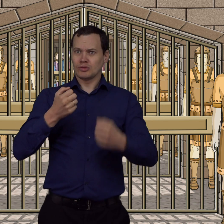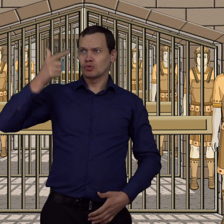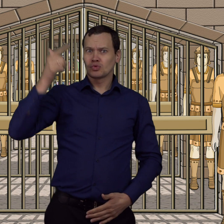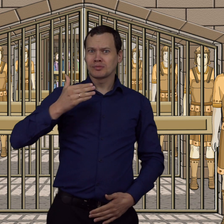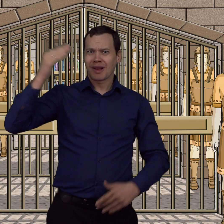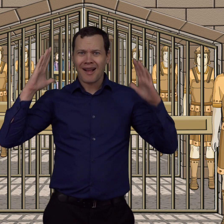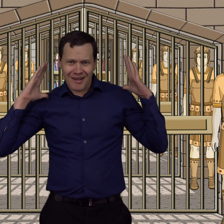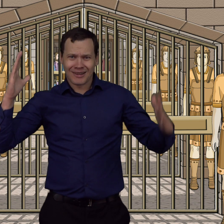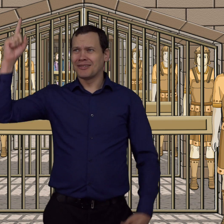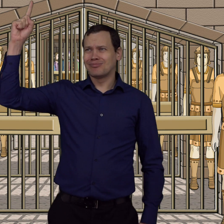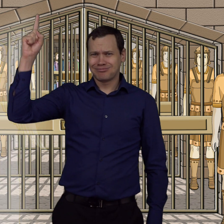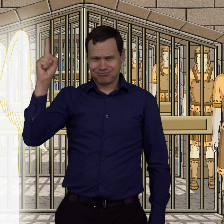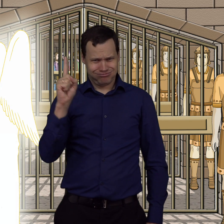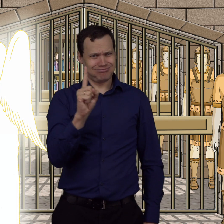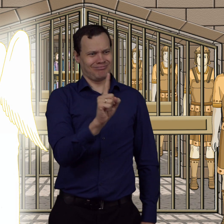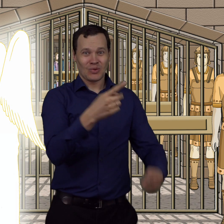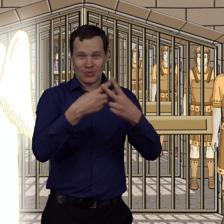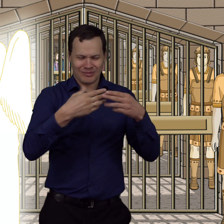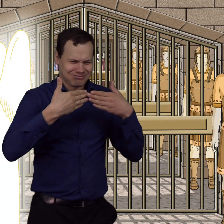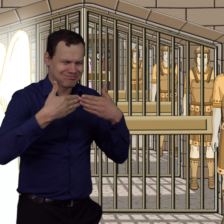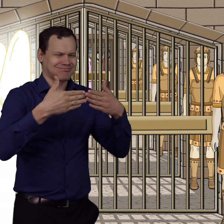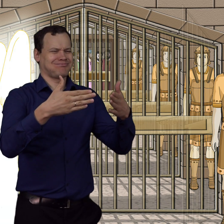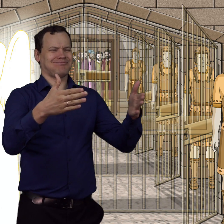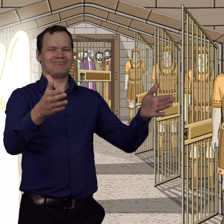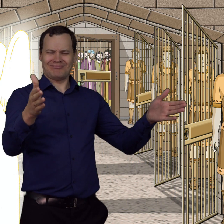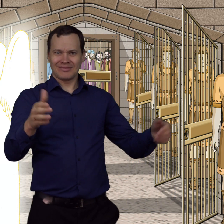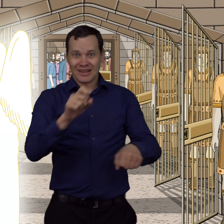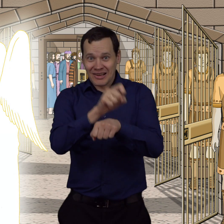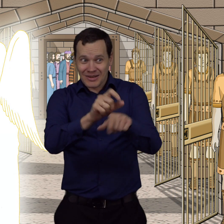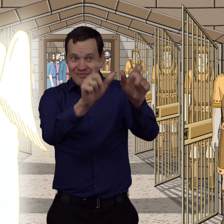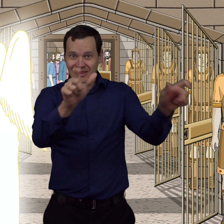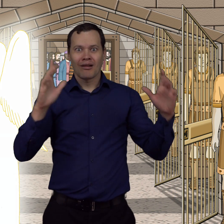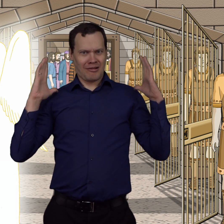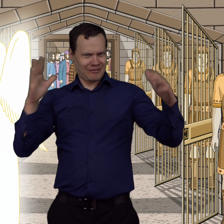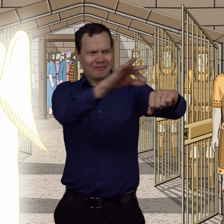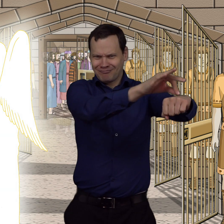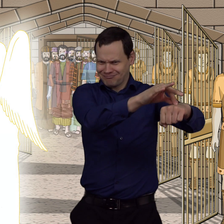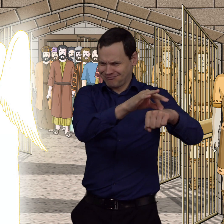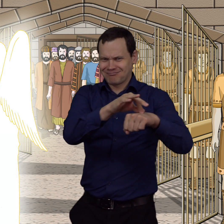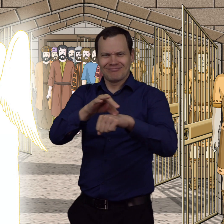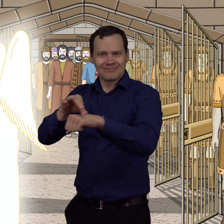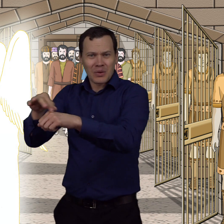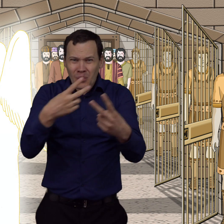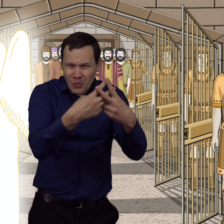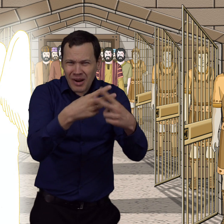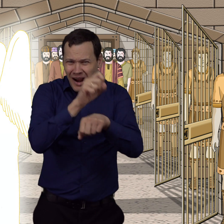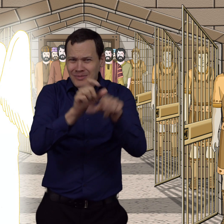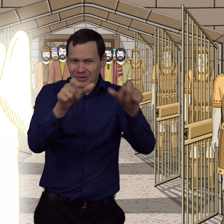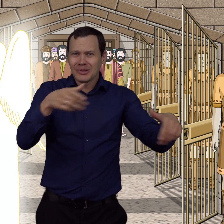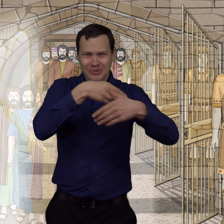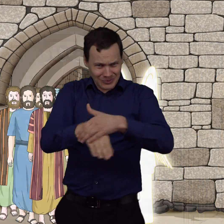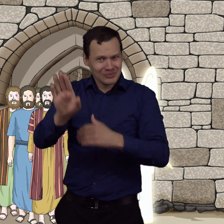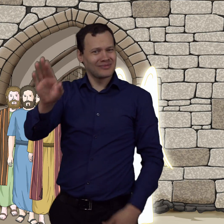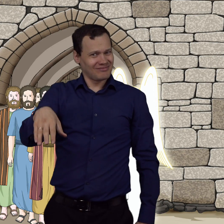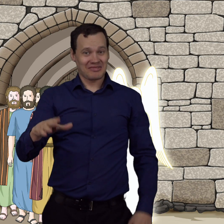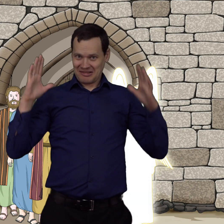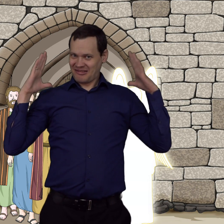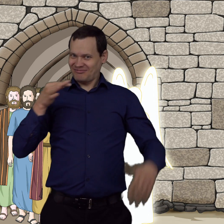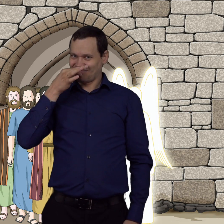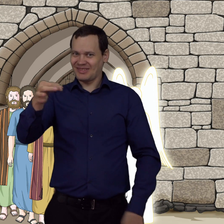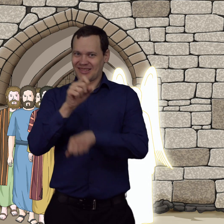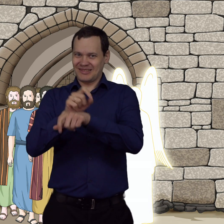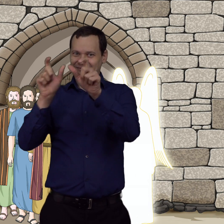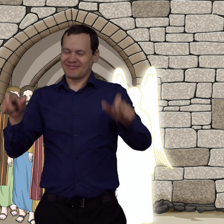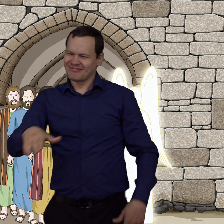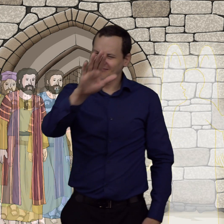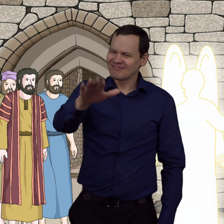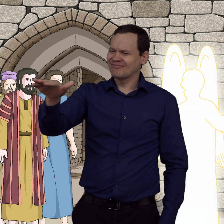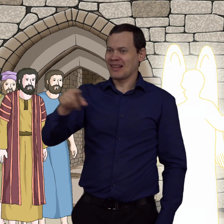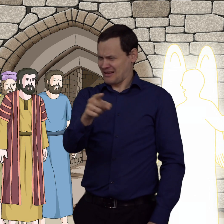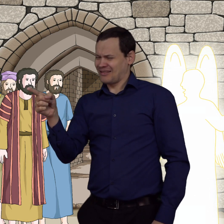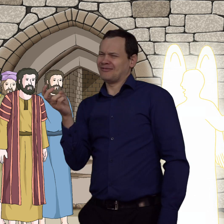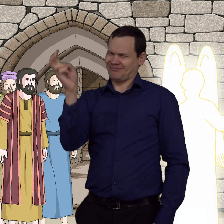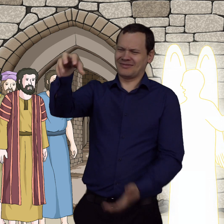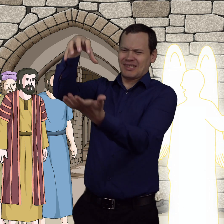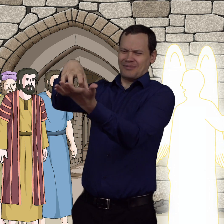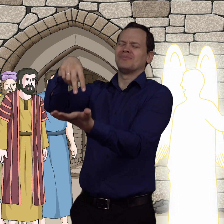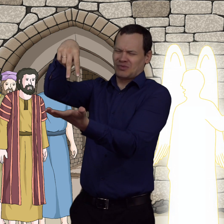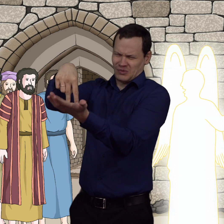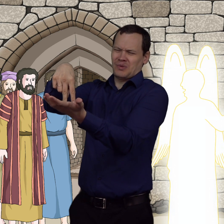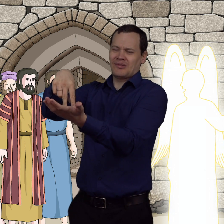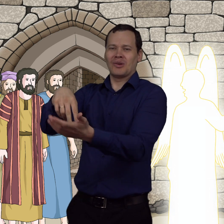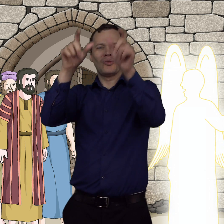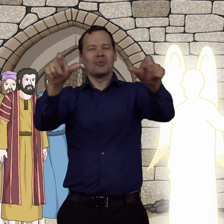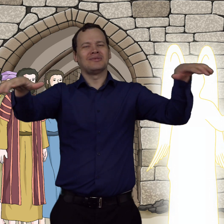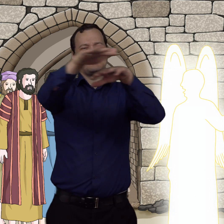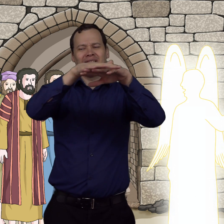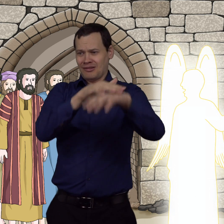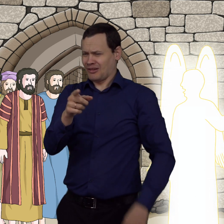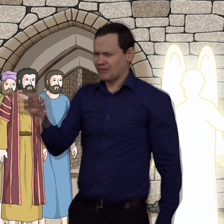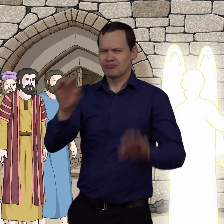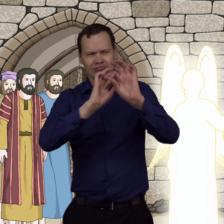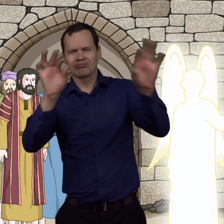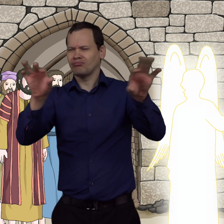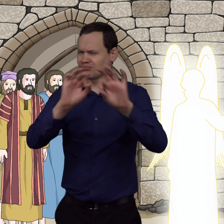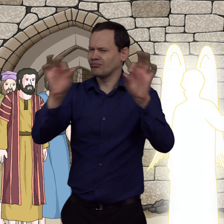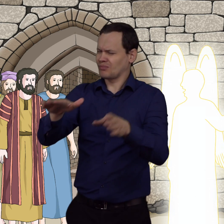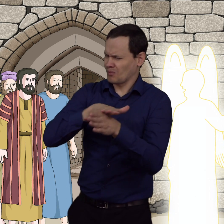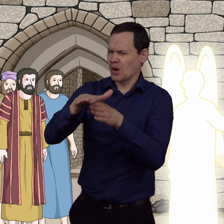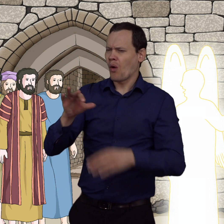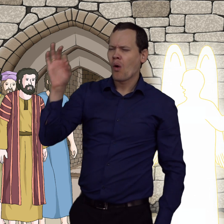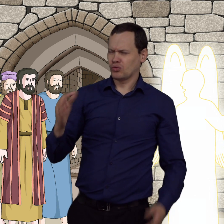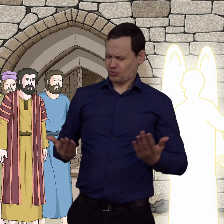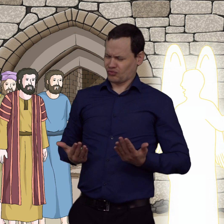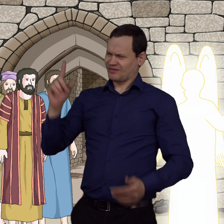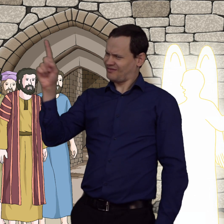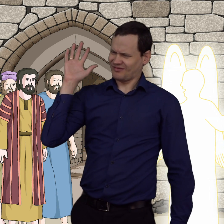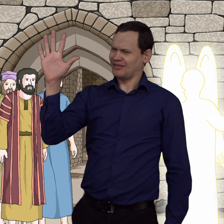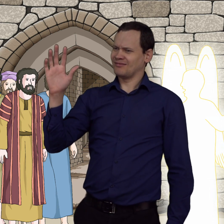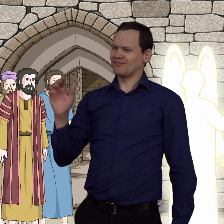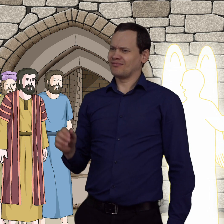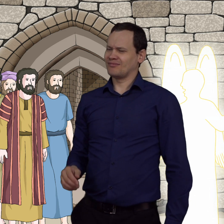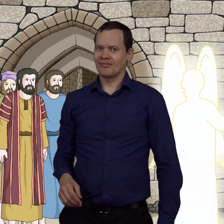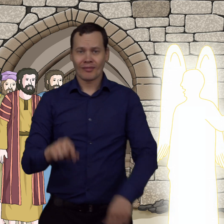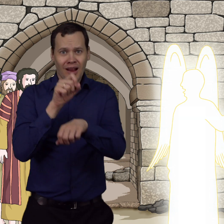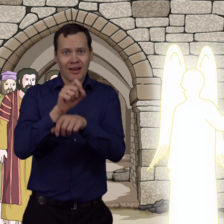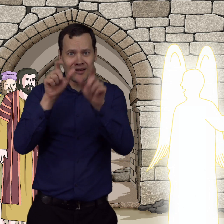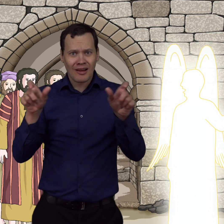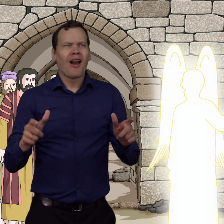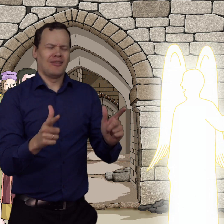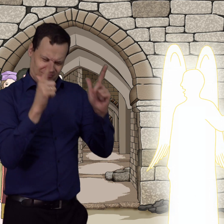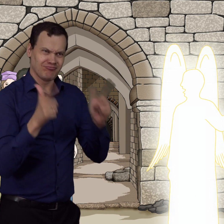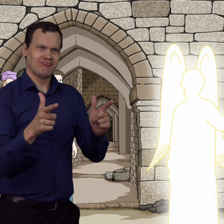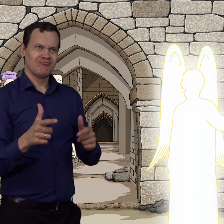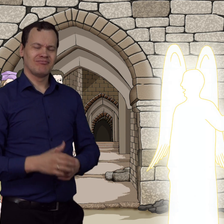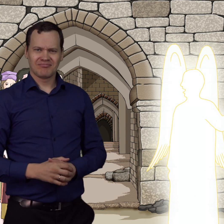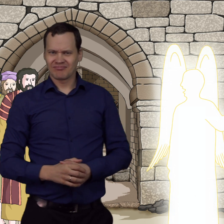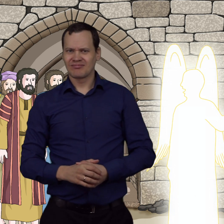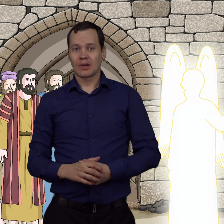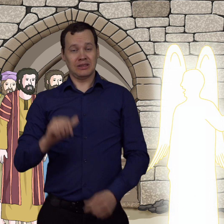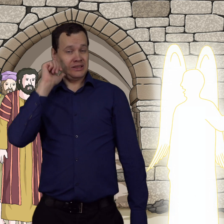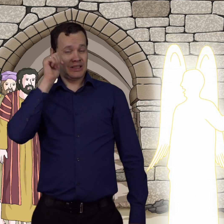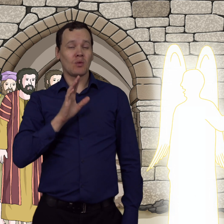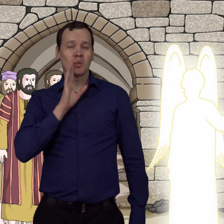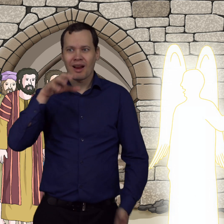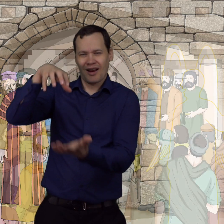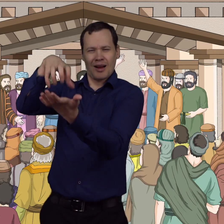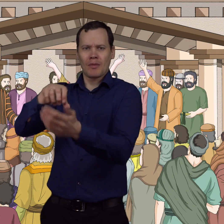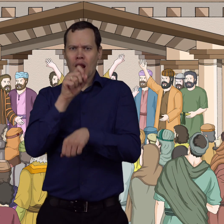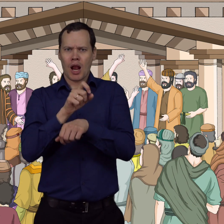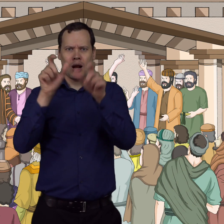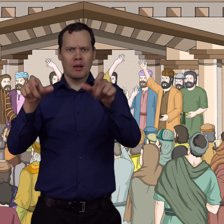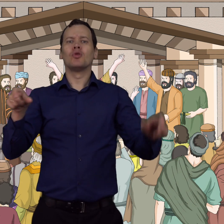But during the night an angel of the Lord opened the doors of the jail and brought them out, saying, “Go, stand in the temple courts and tell the people the full message of this new life.”